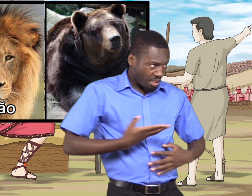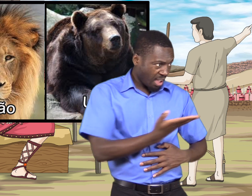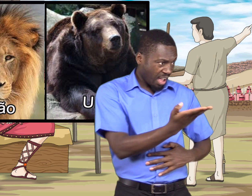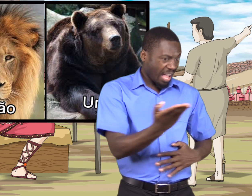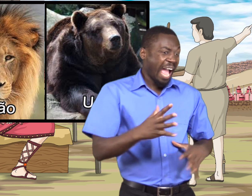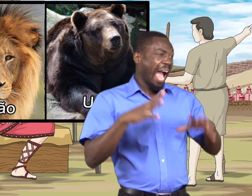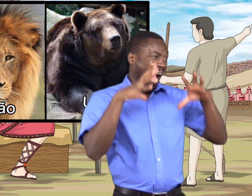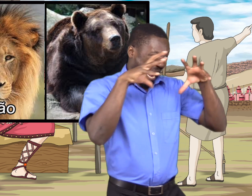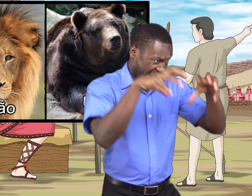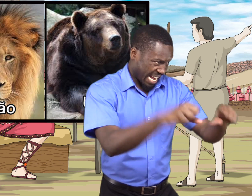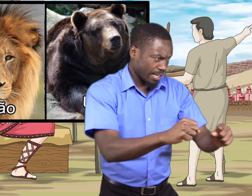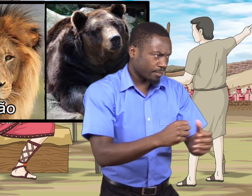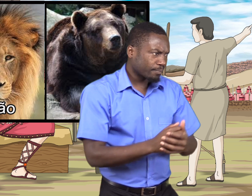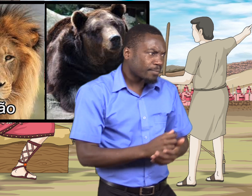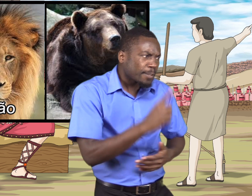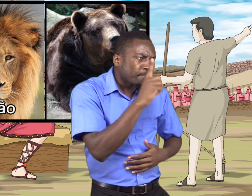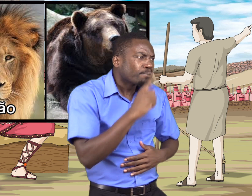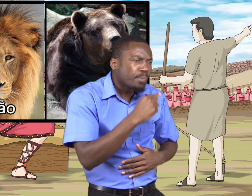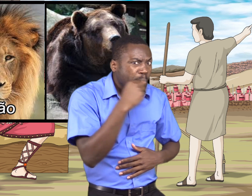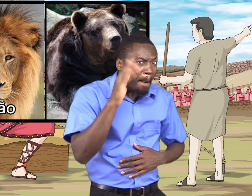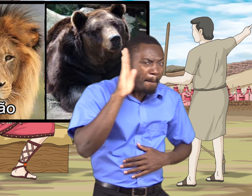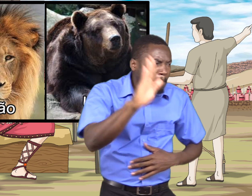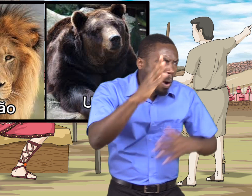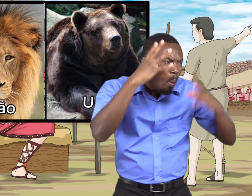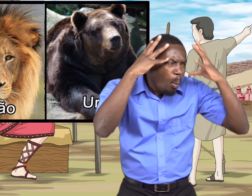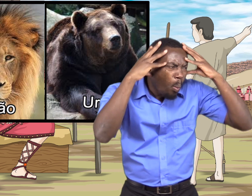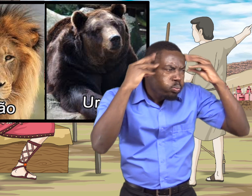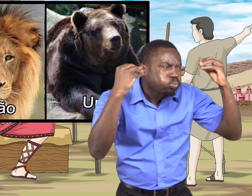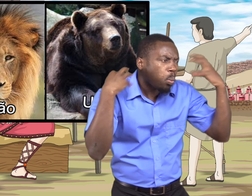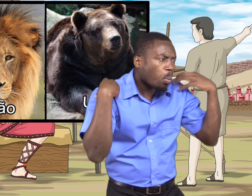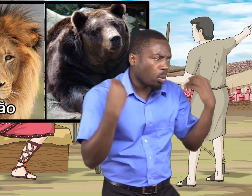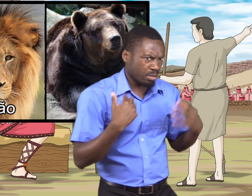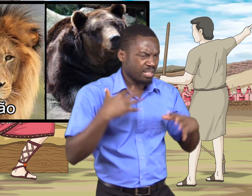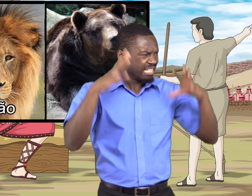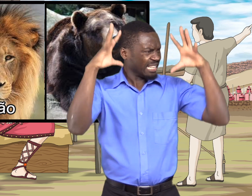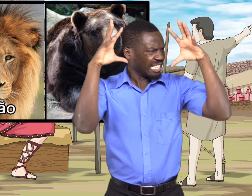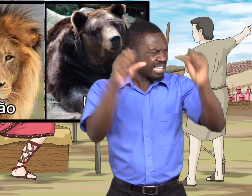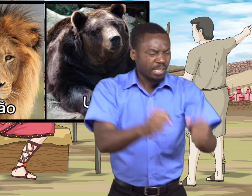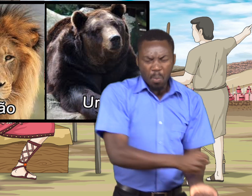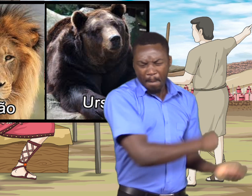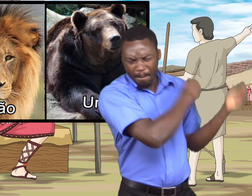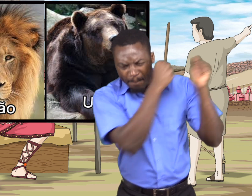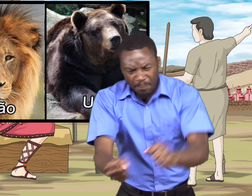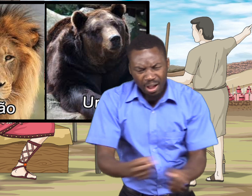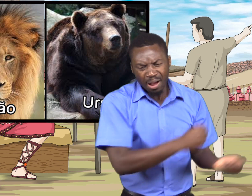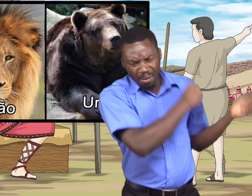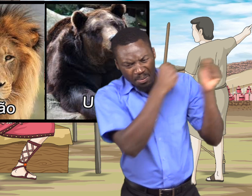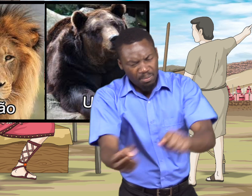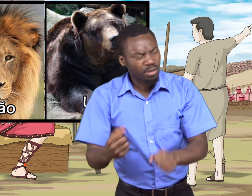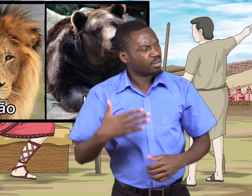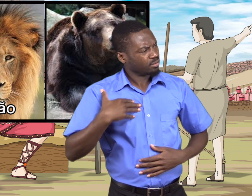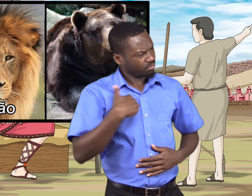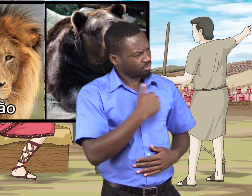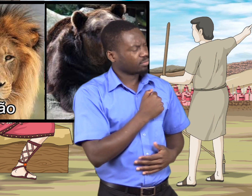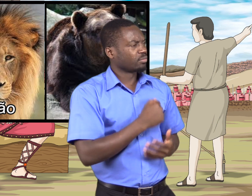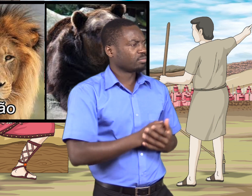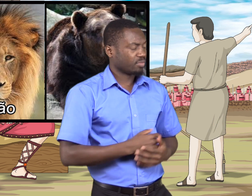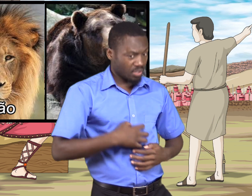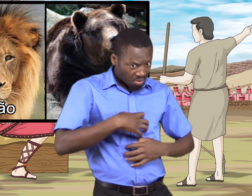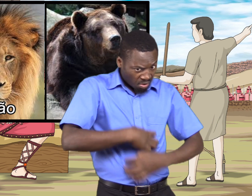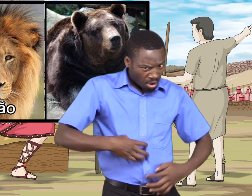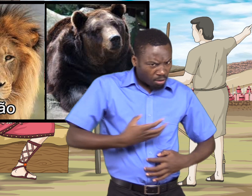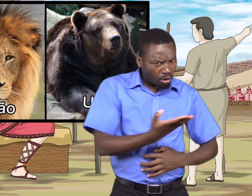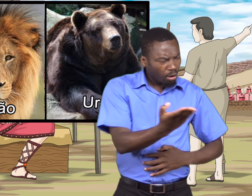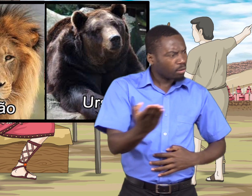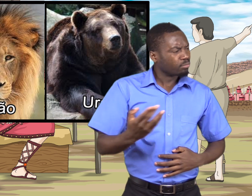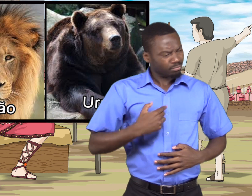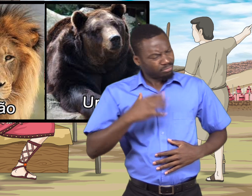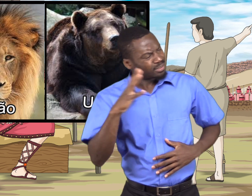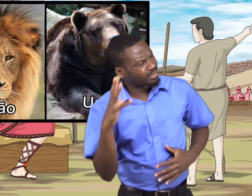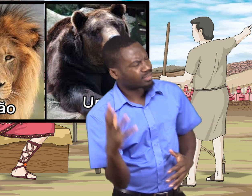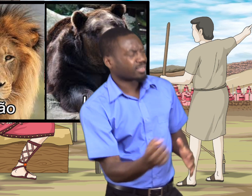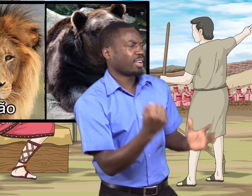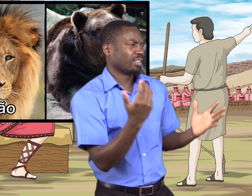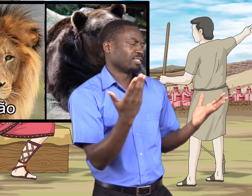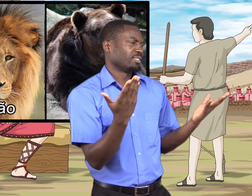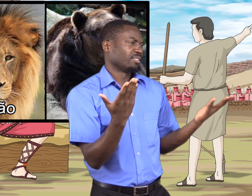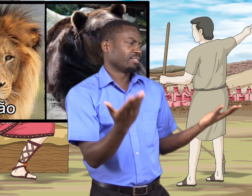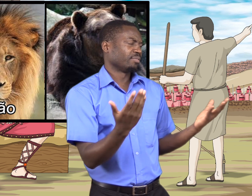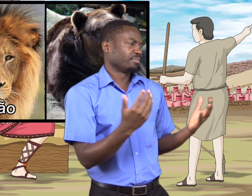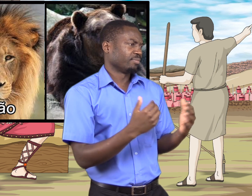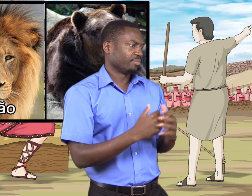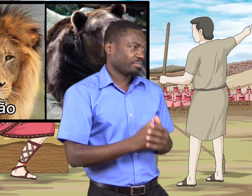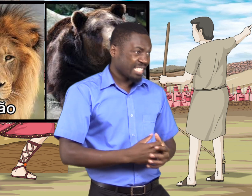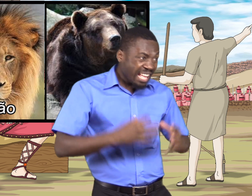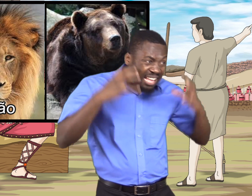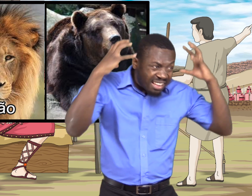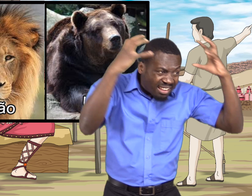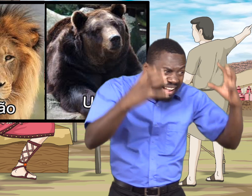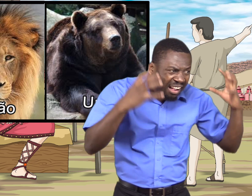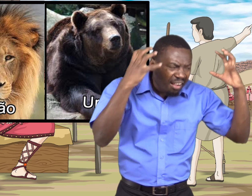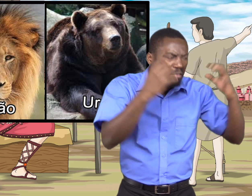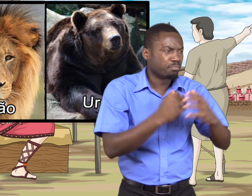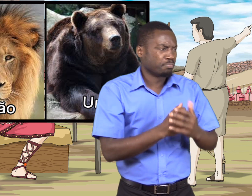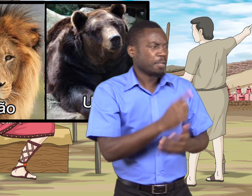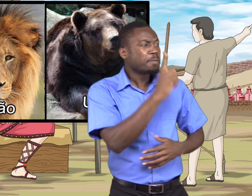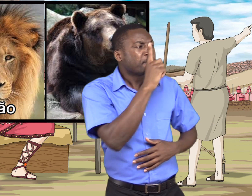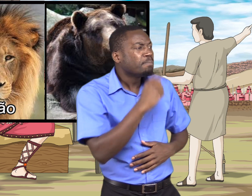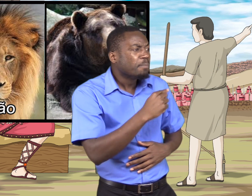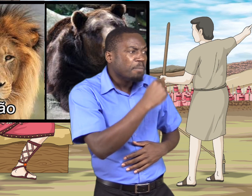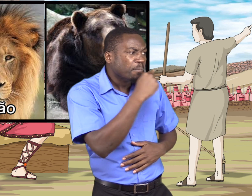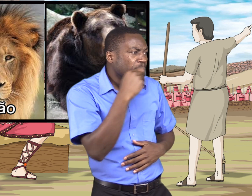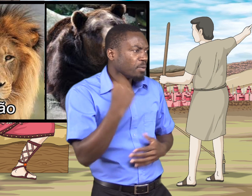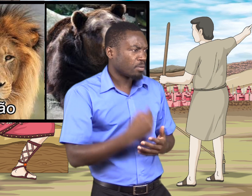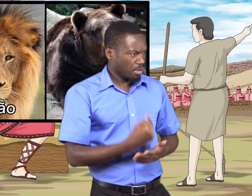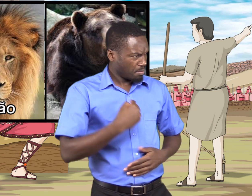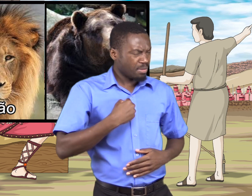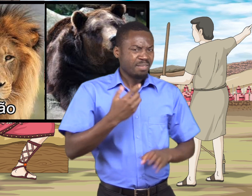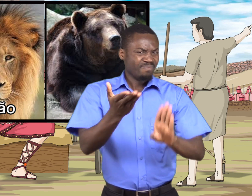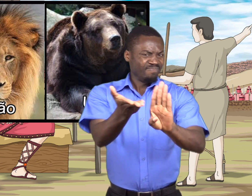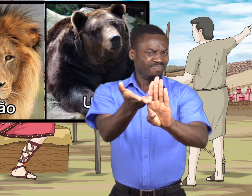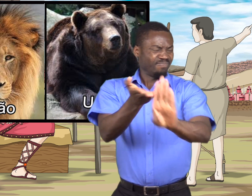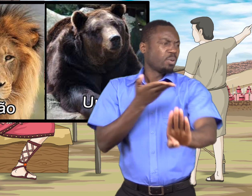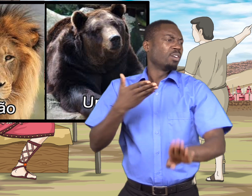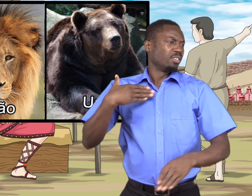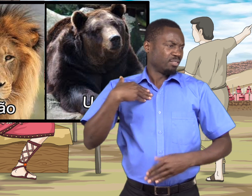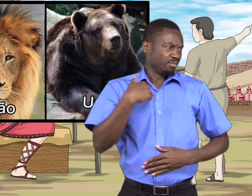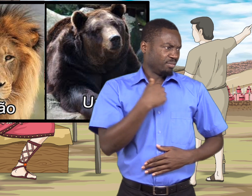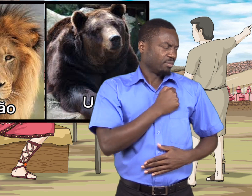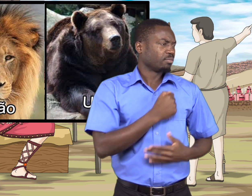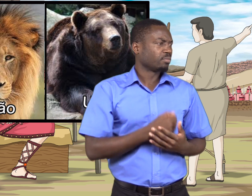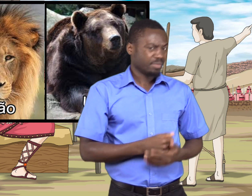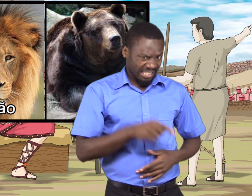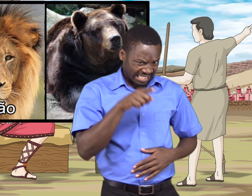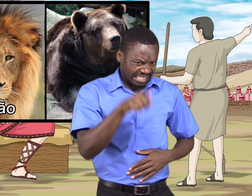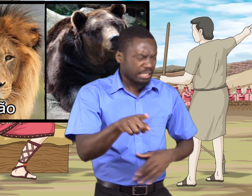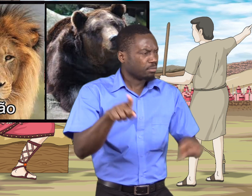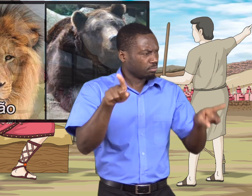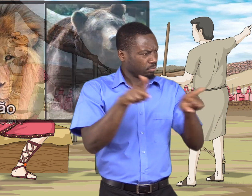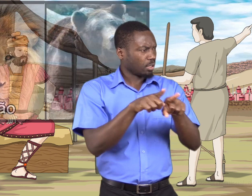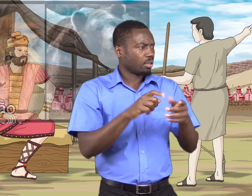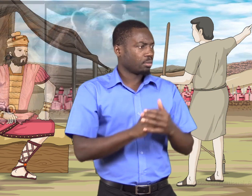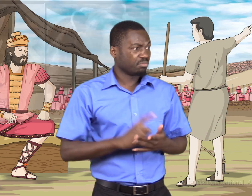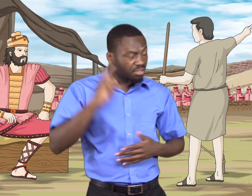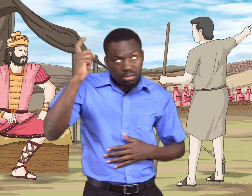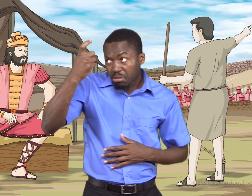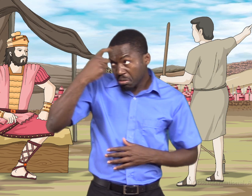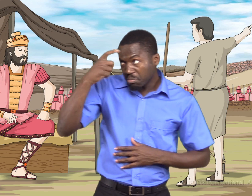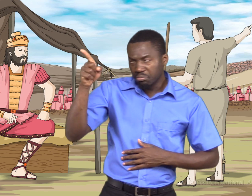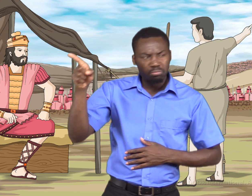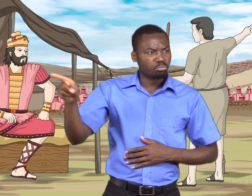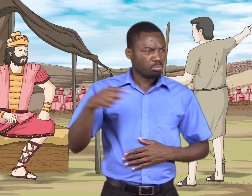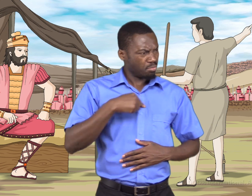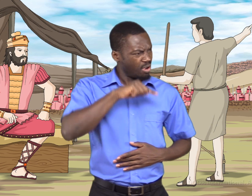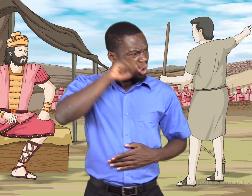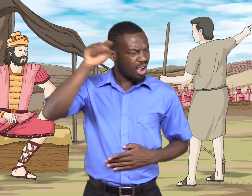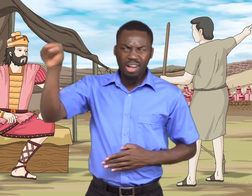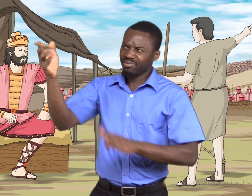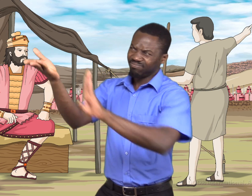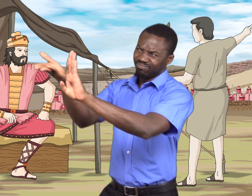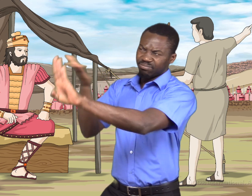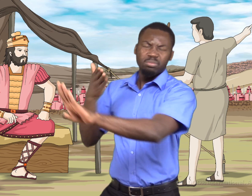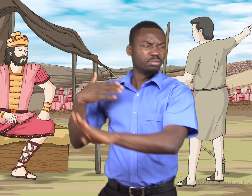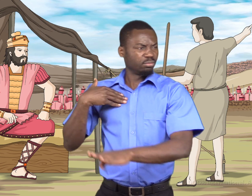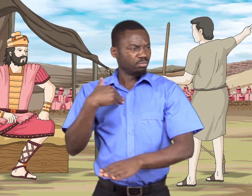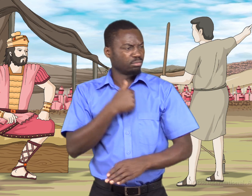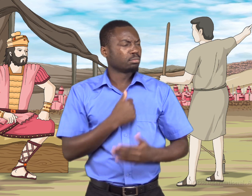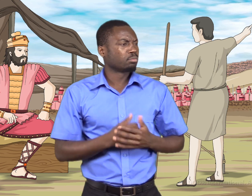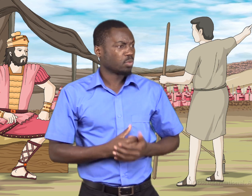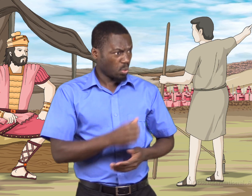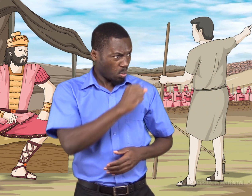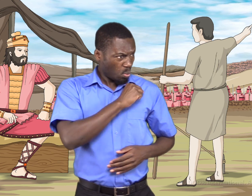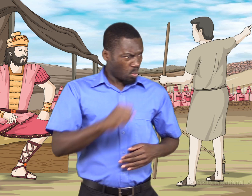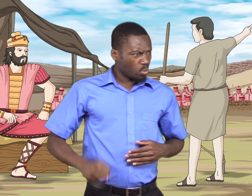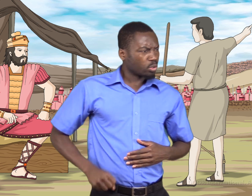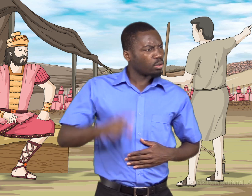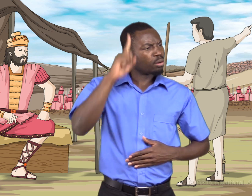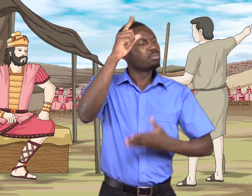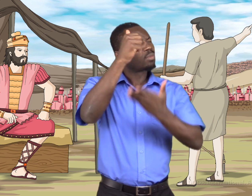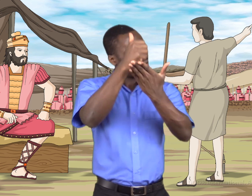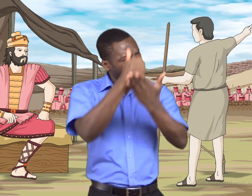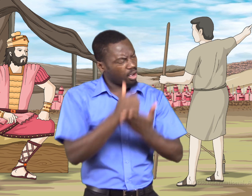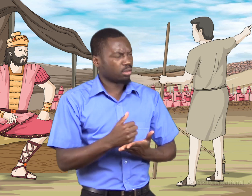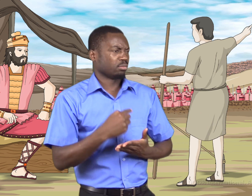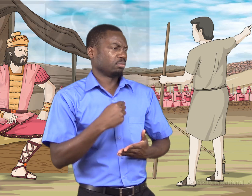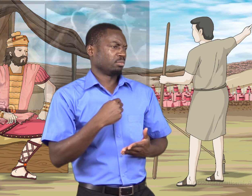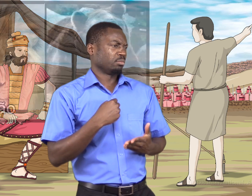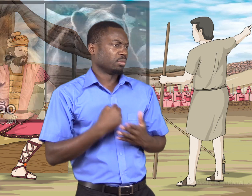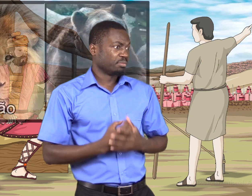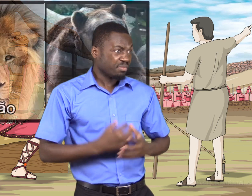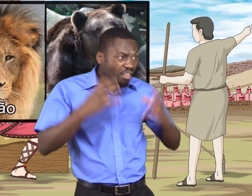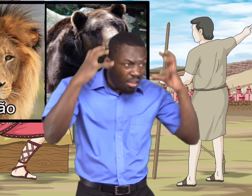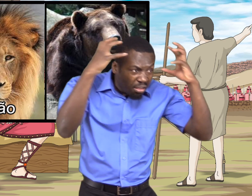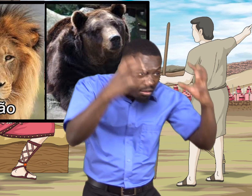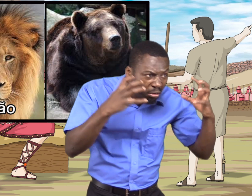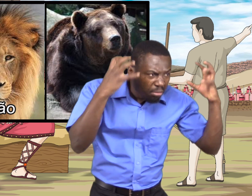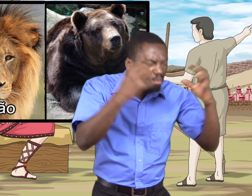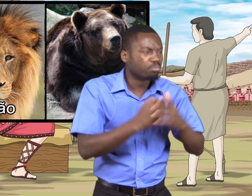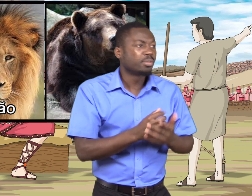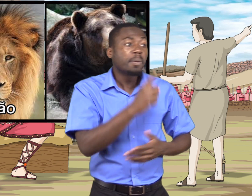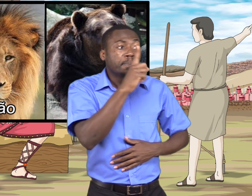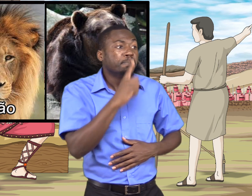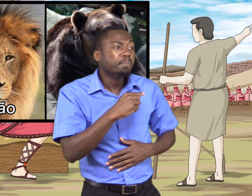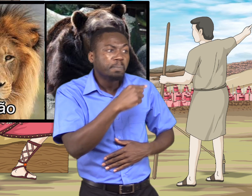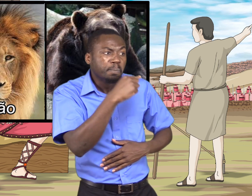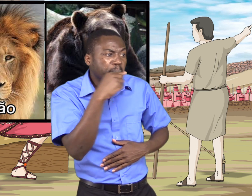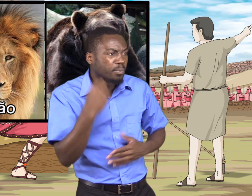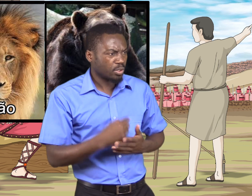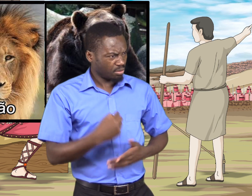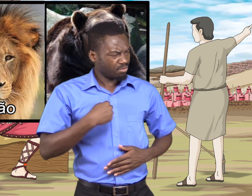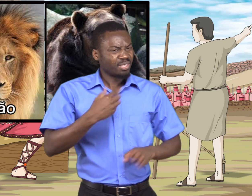If it reared up against me, I would grab it by its fur, strike it down, and kill it. Your servant has killed lions and bears;